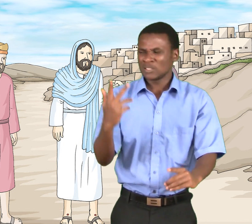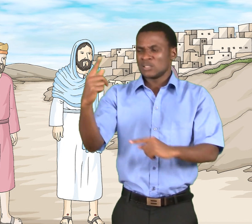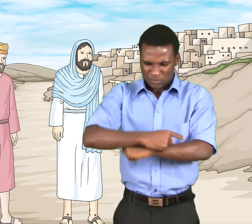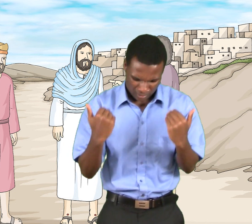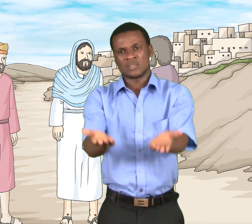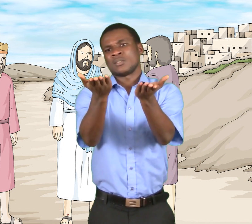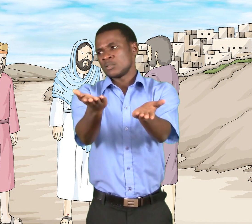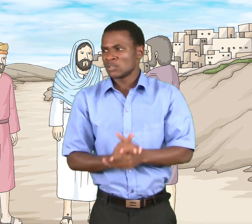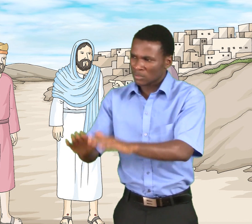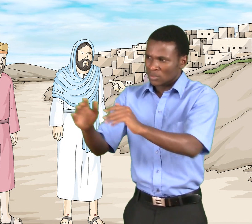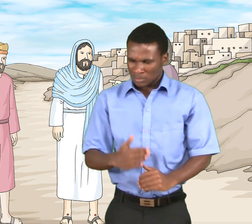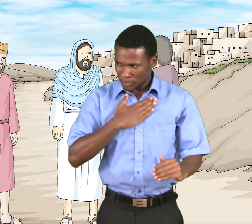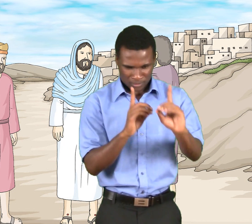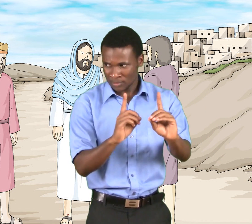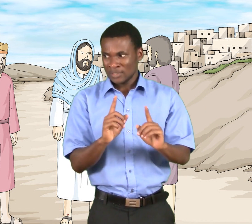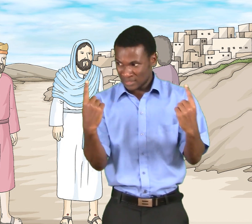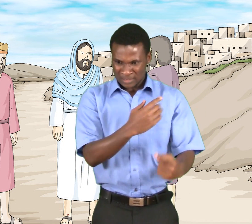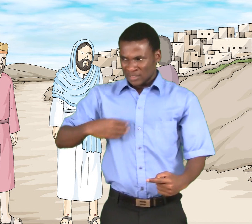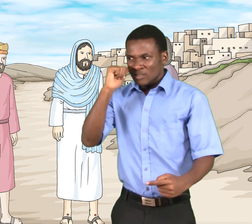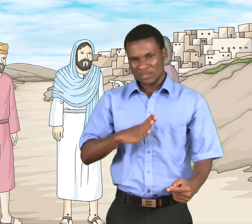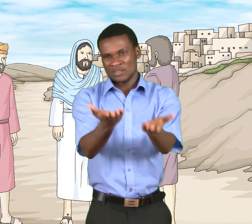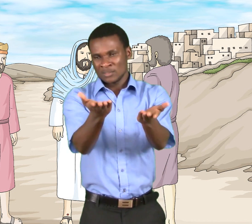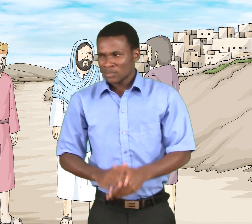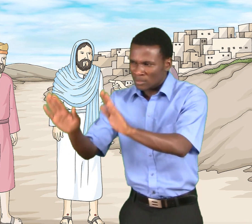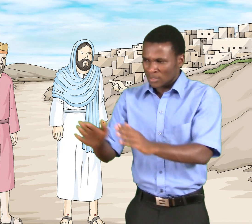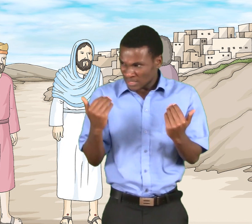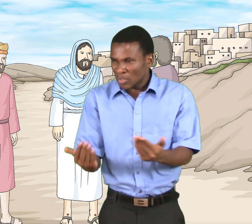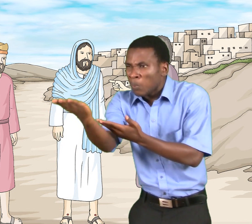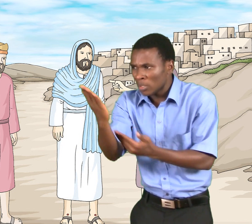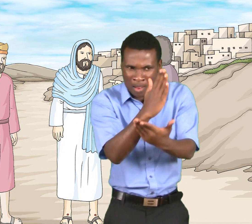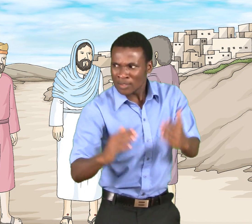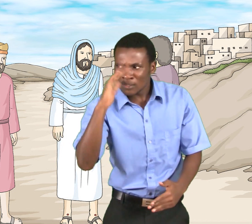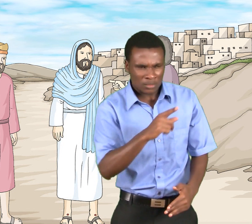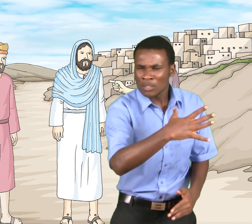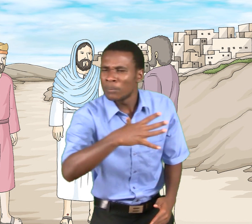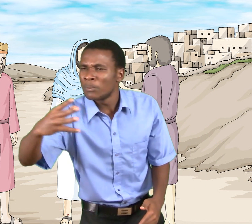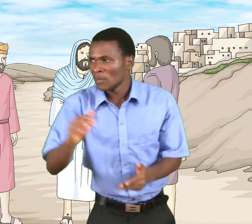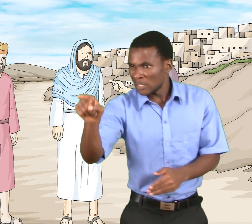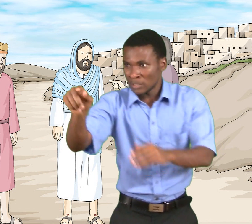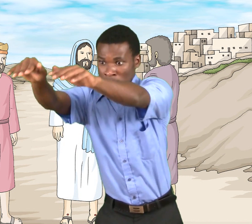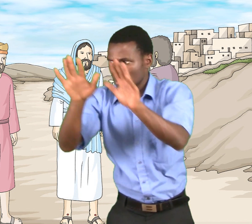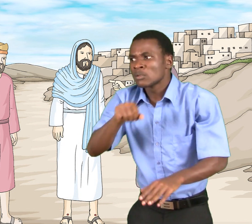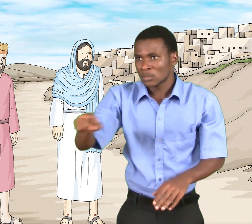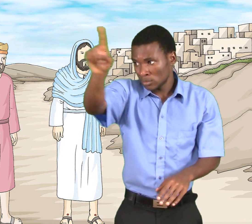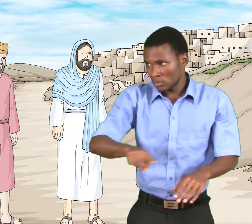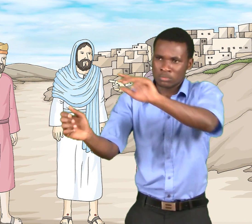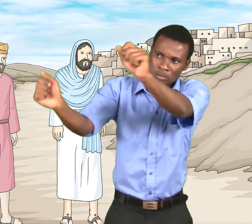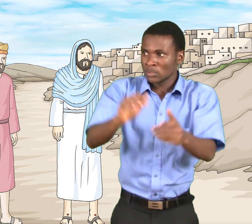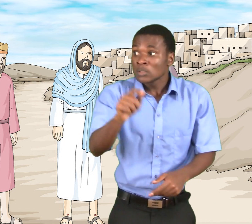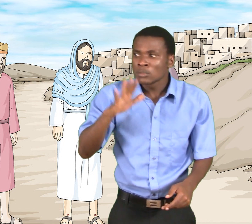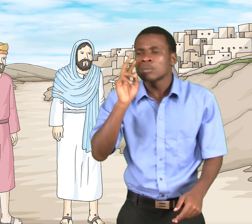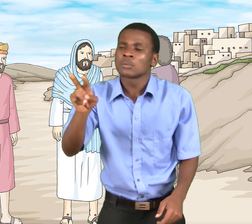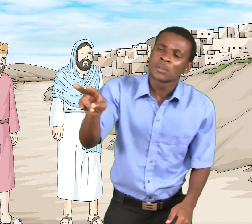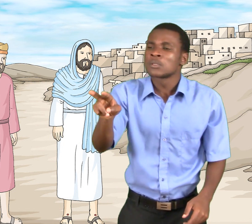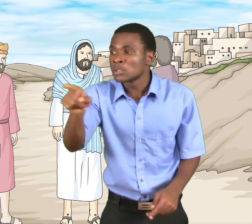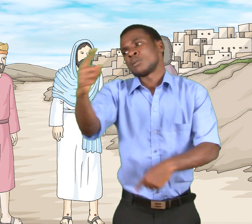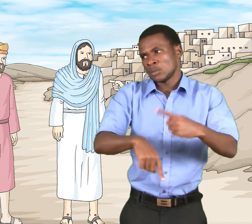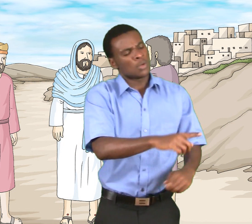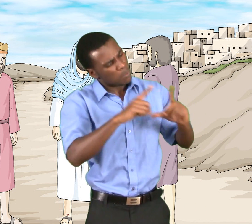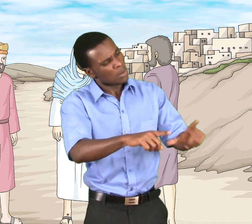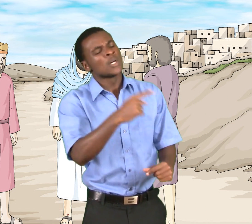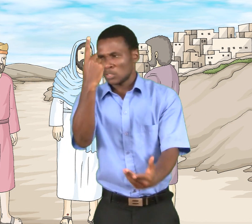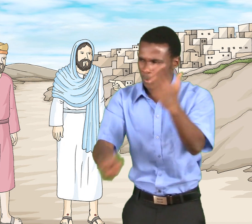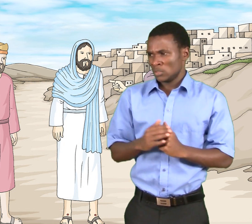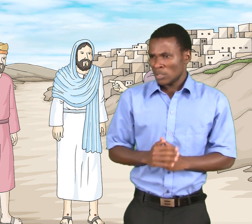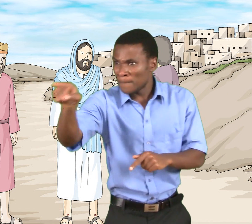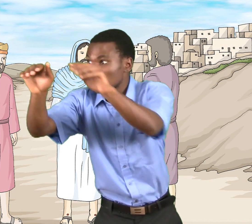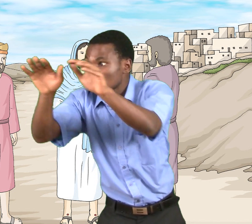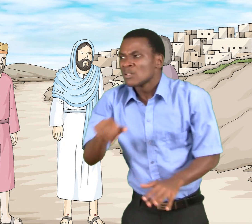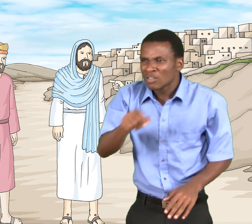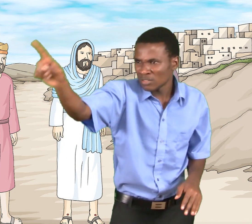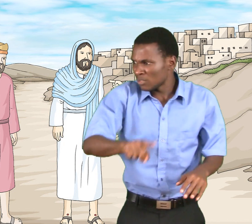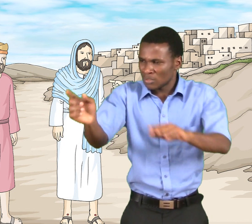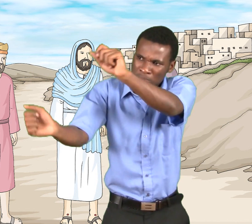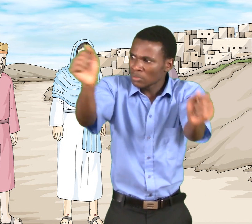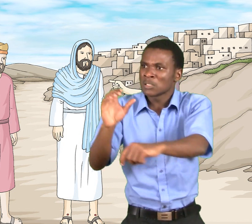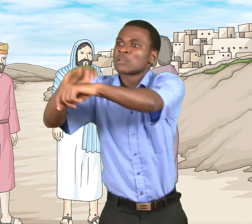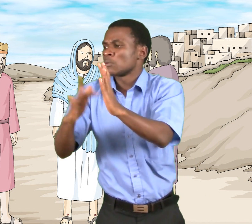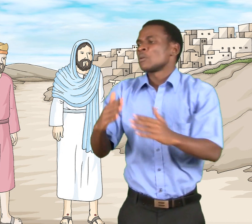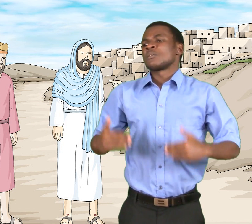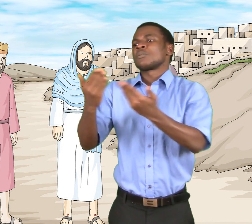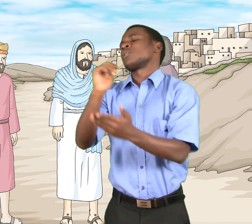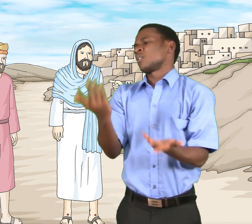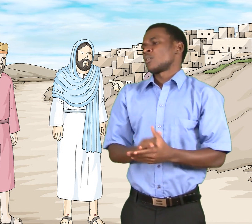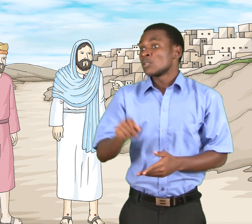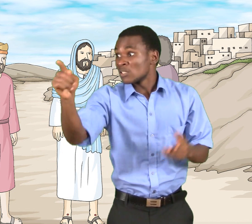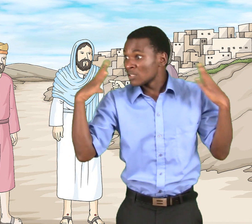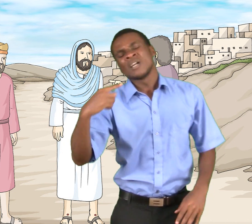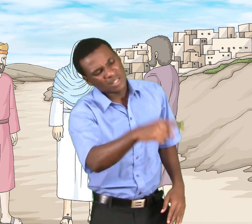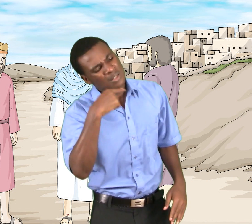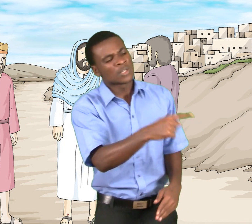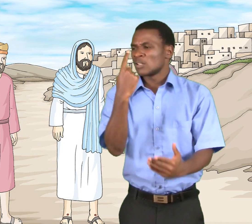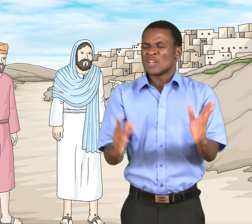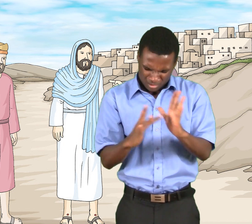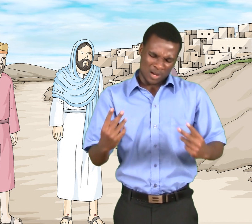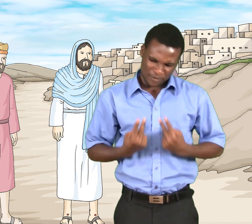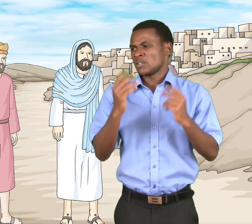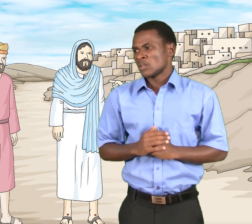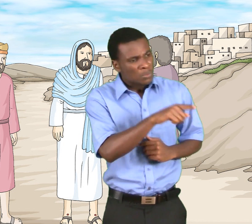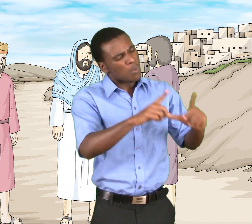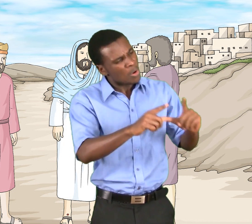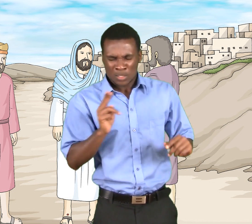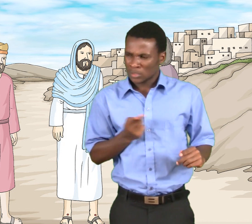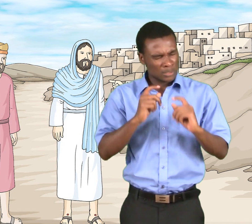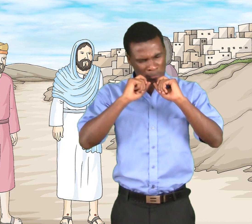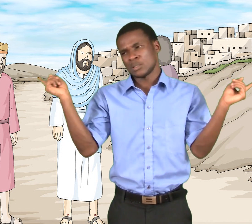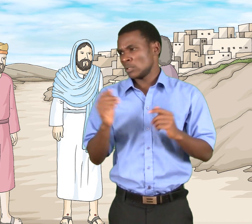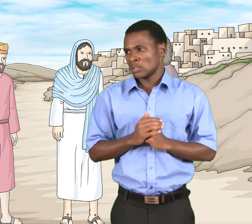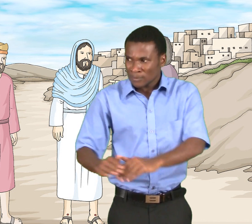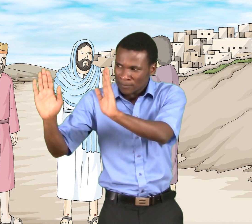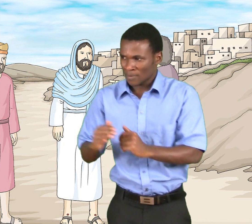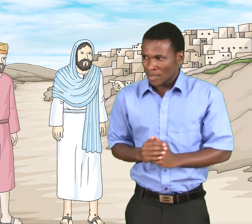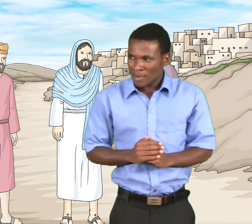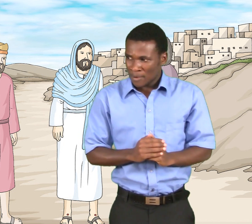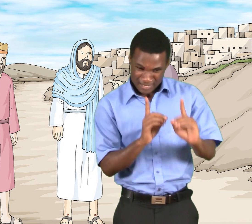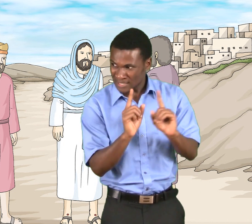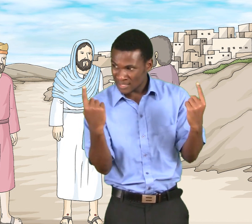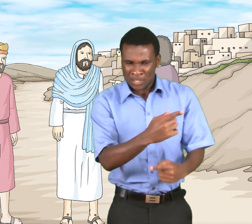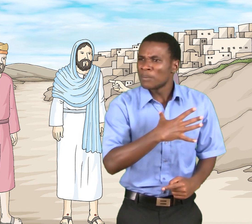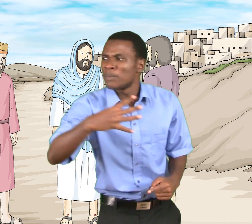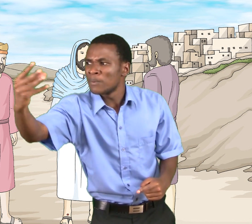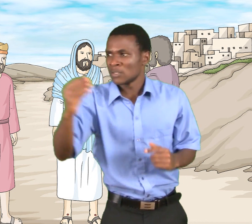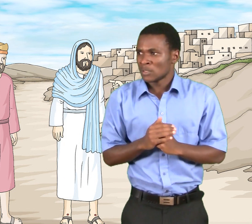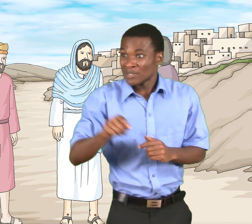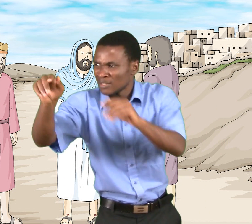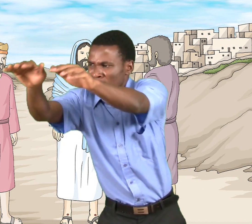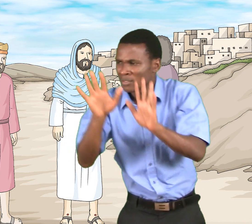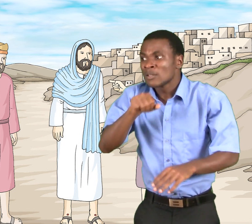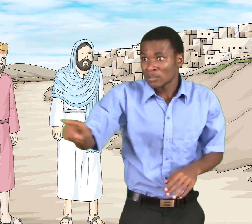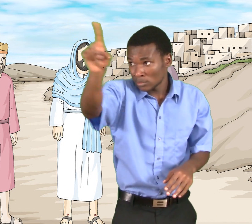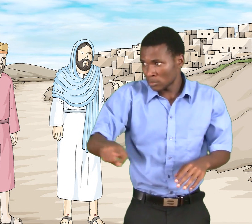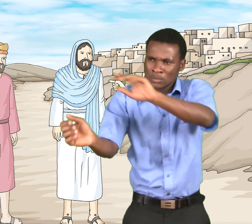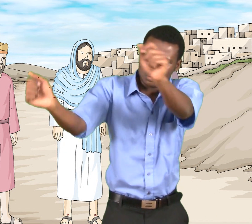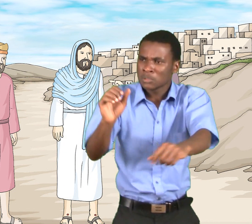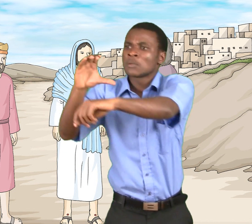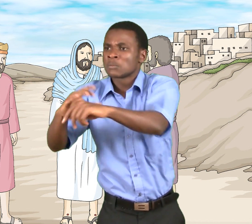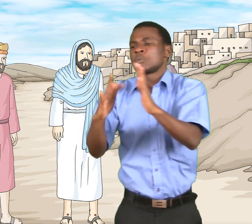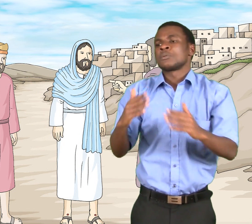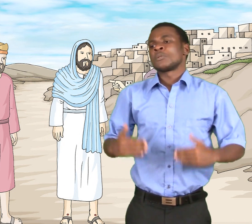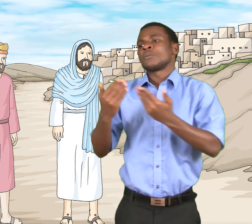Furthermore, some of our women astounded us. They were at the tomb early this morning, but they did not find His body. They came and told us they had seen a vision of angels, who said that Jesus was alive.